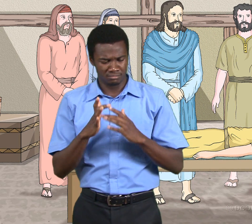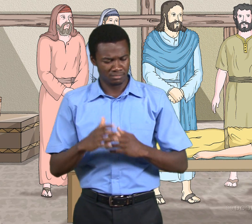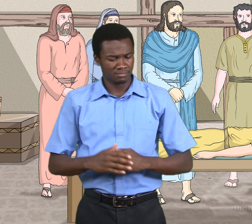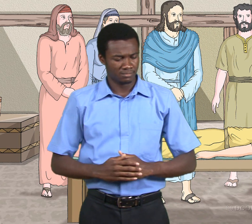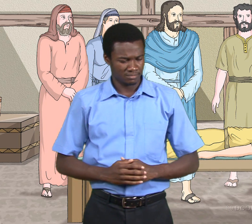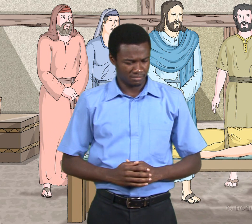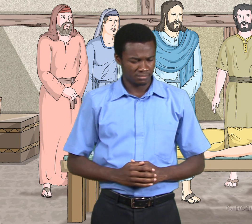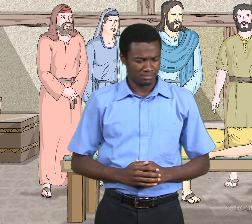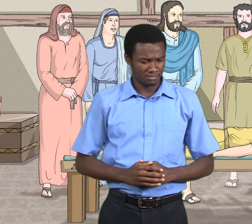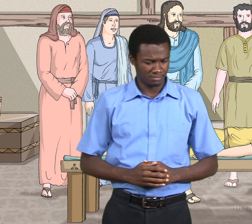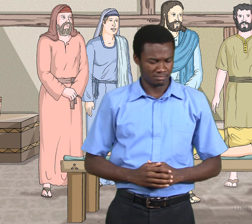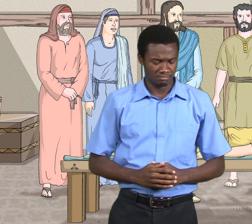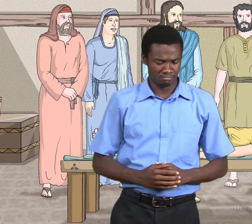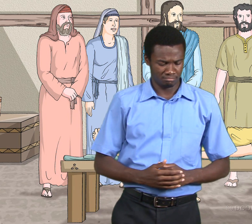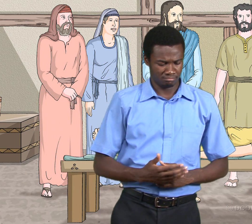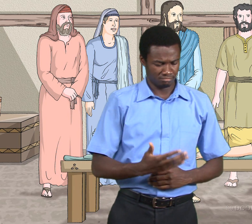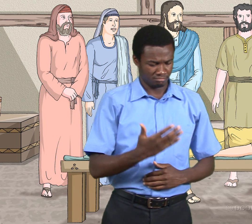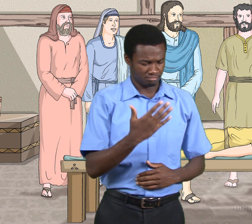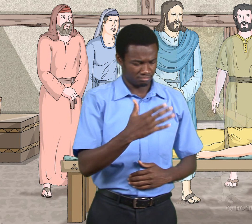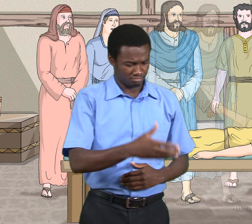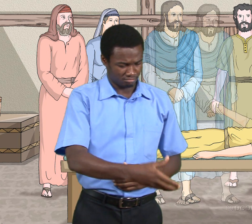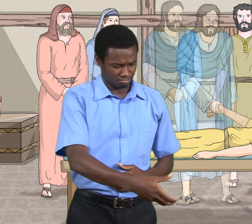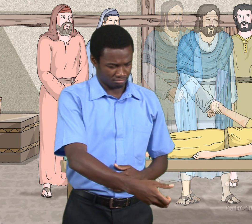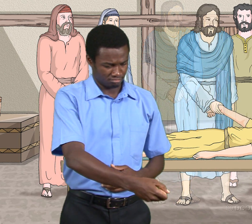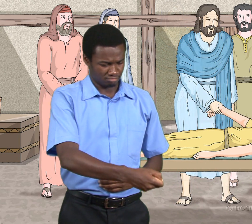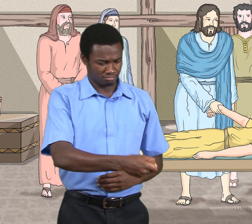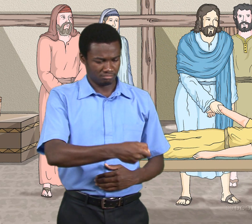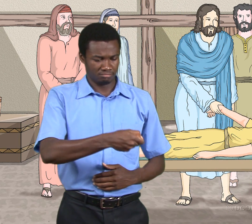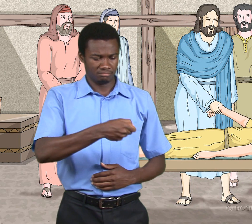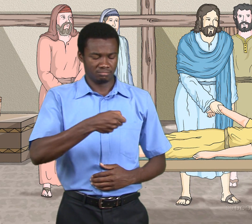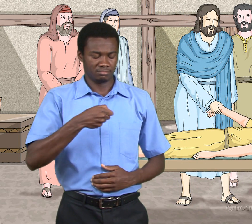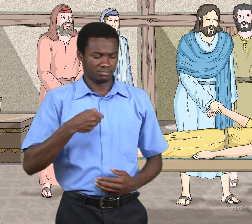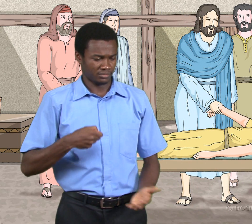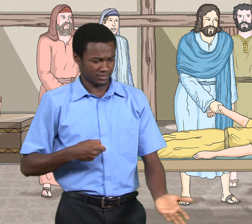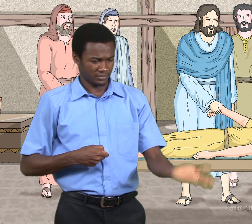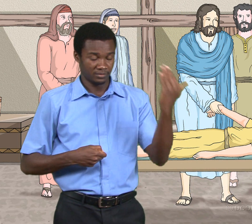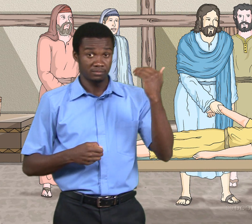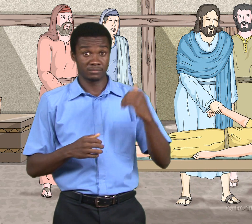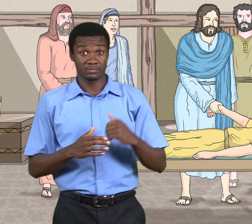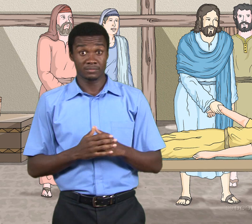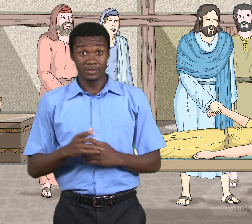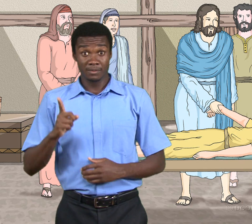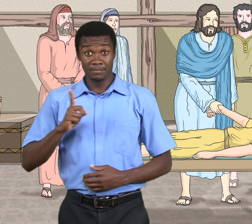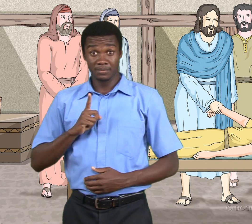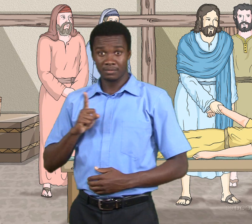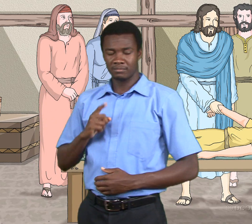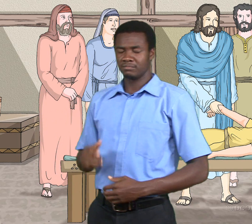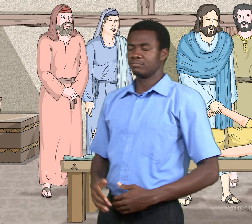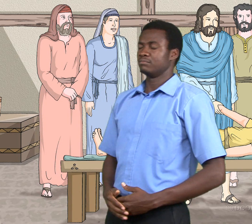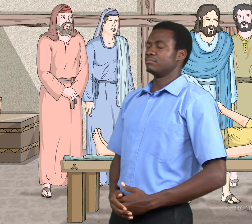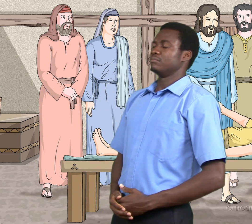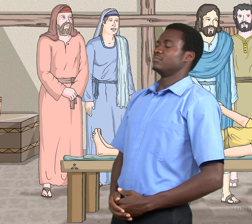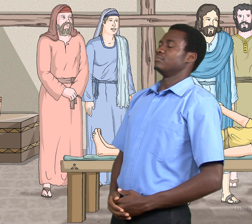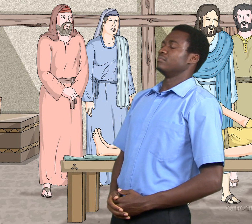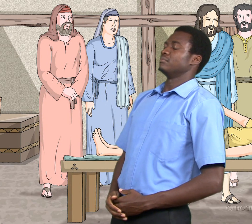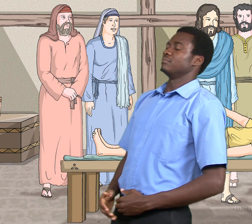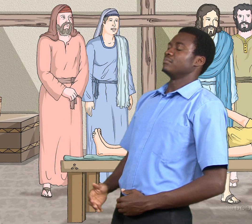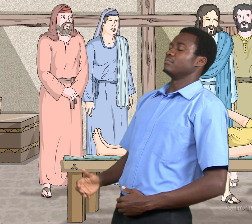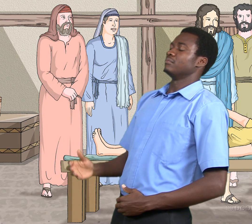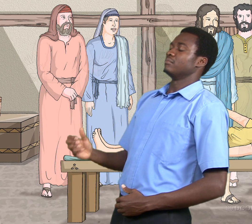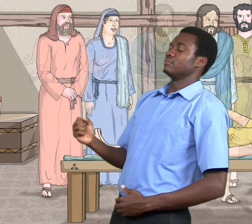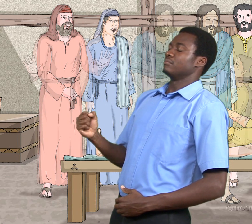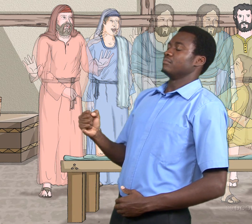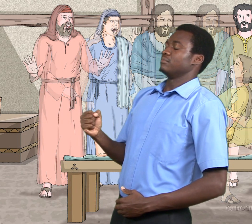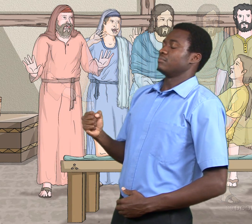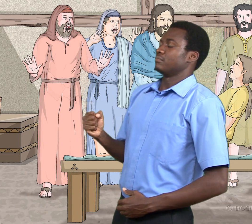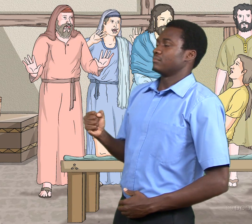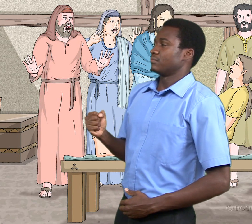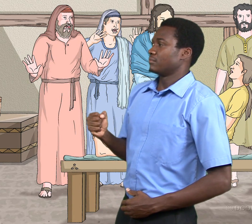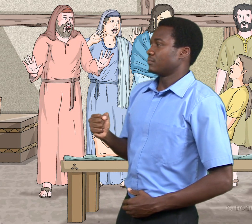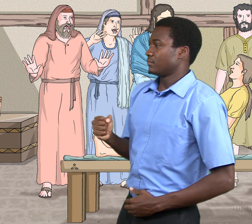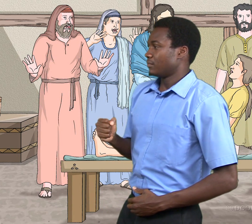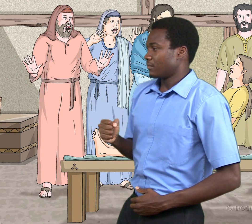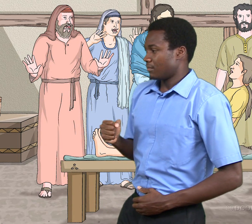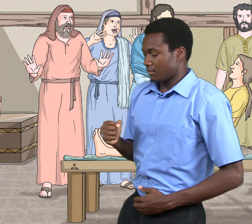Taking her by the hand, Jesus said, “Talitha koum!” which means, “Little girl, I say to you, get up!”